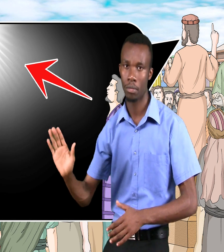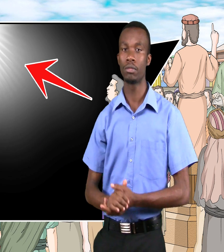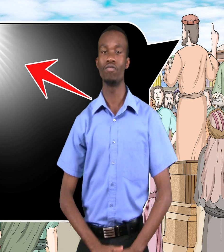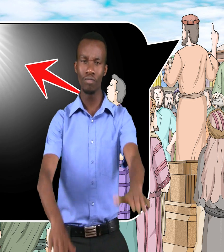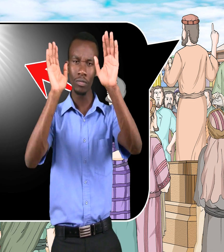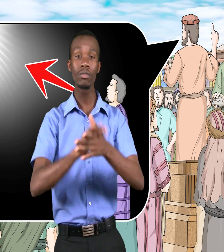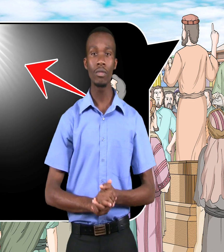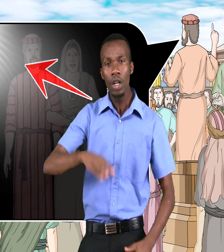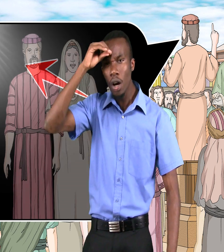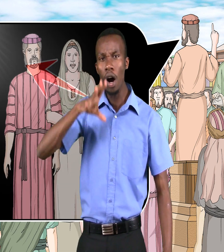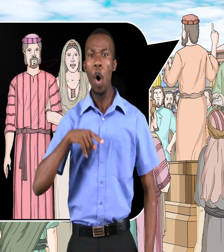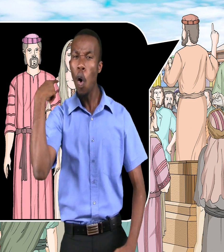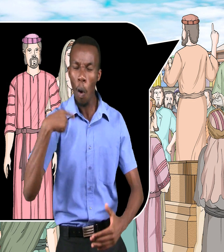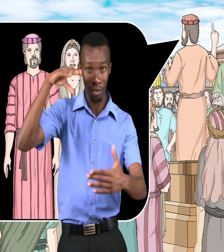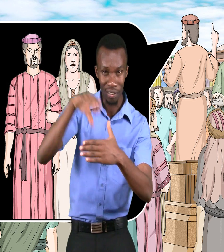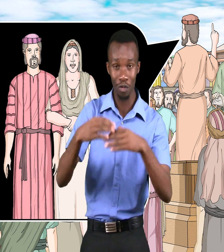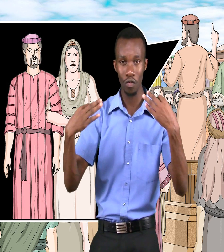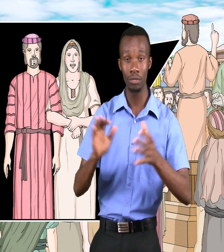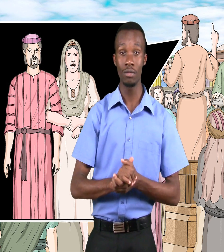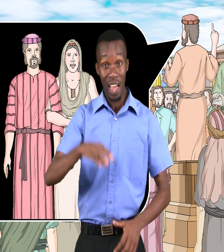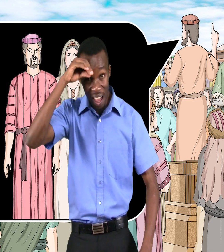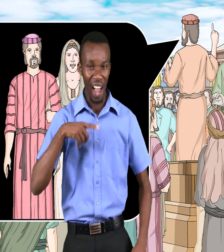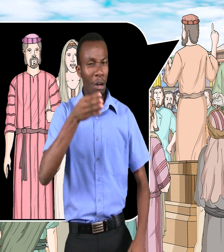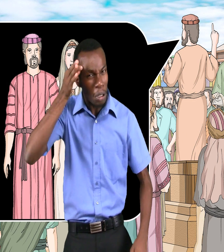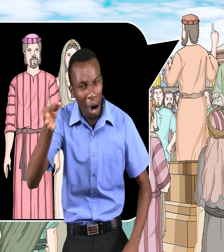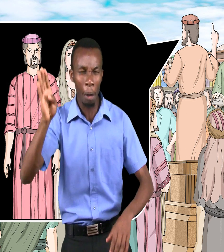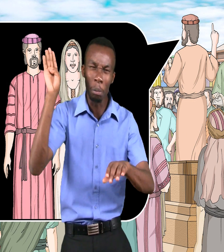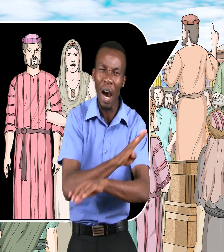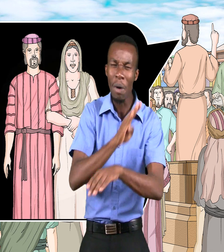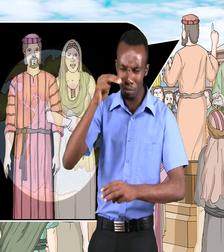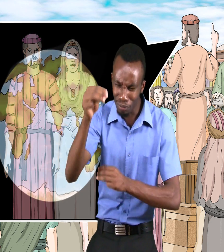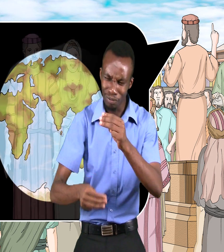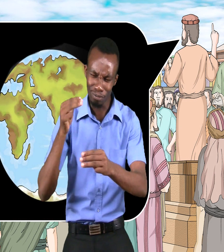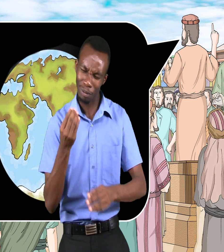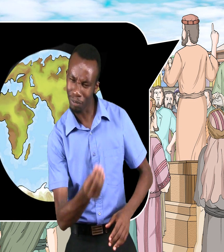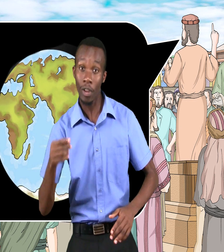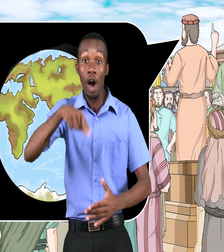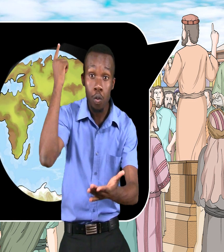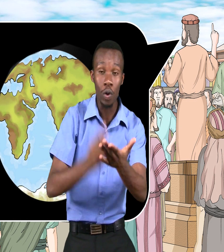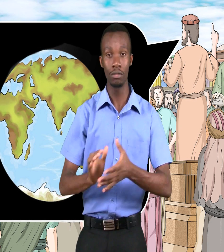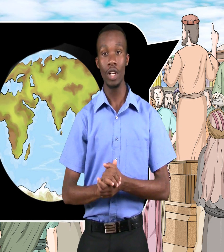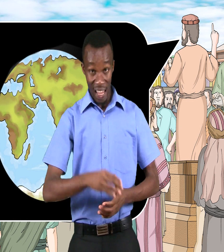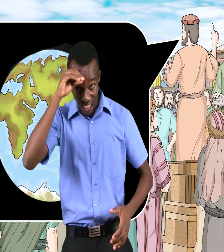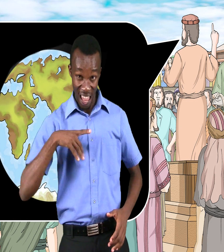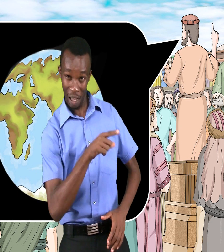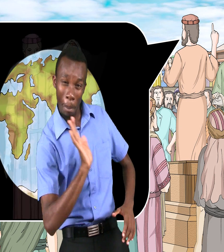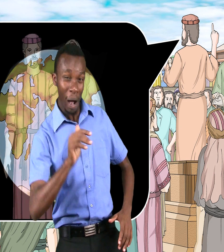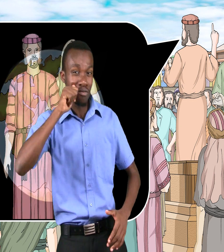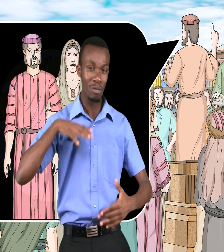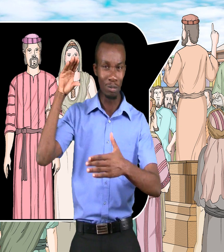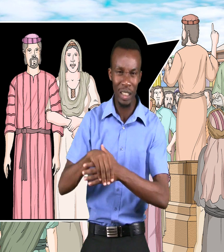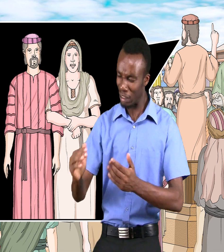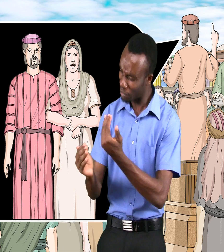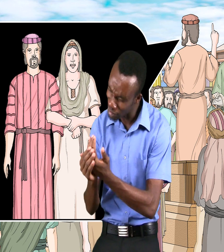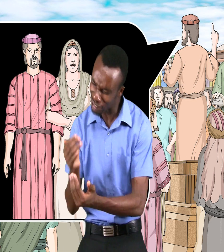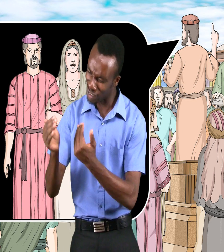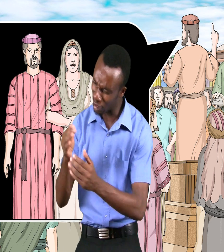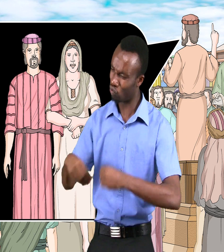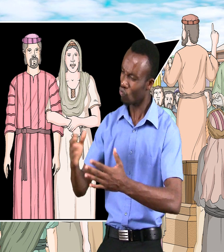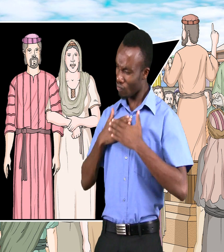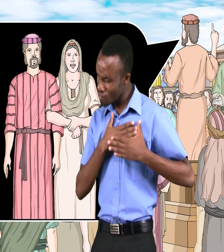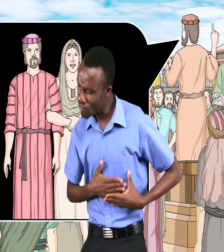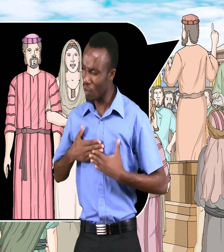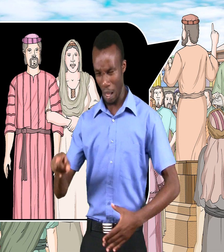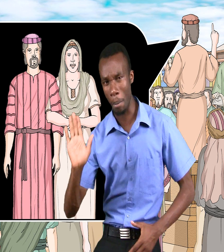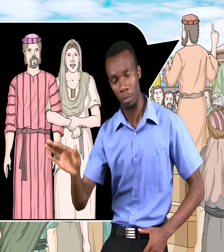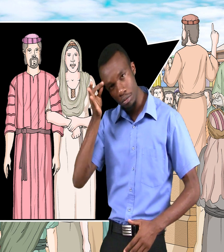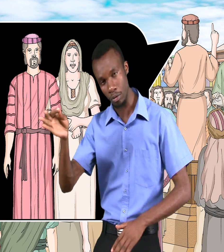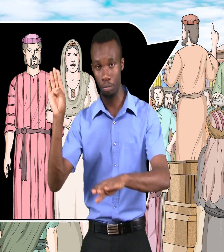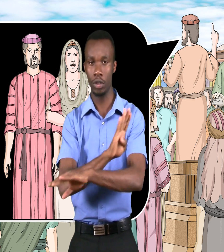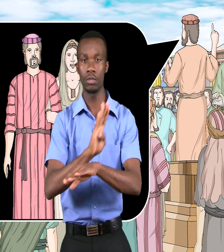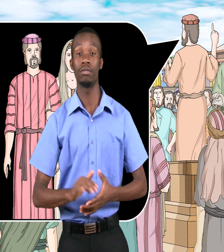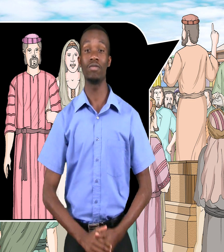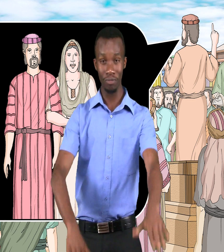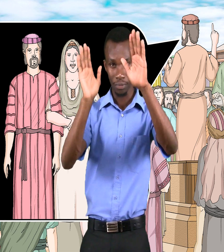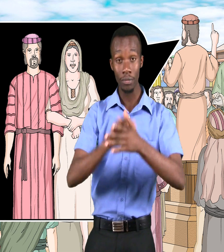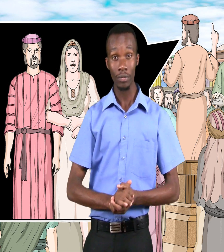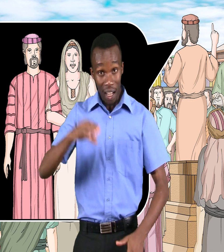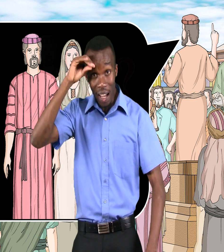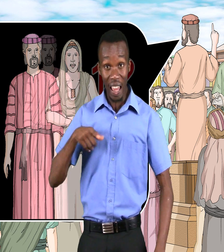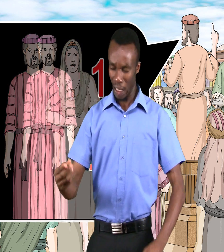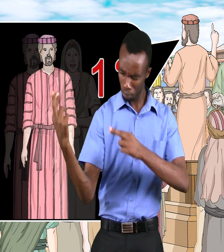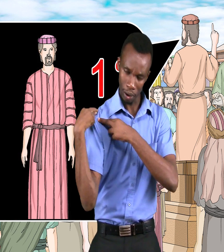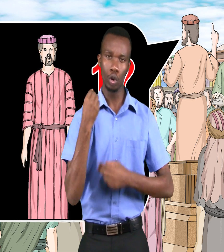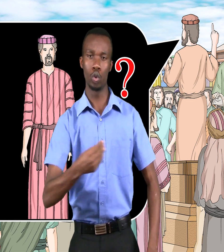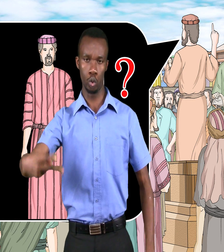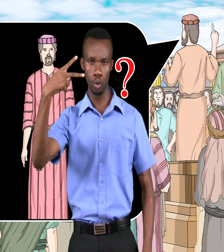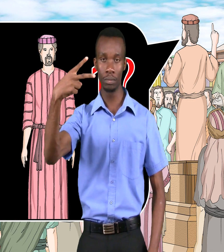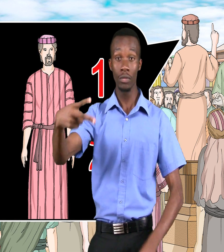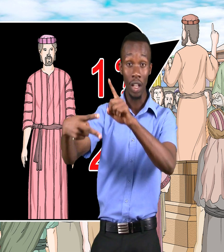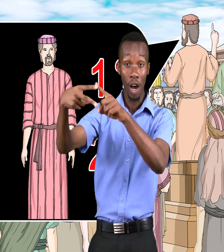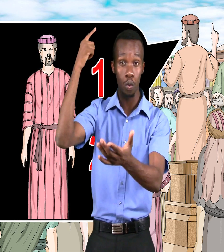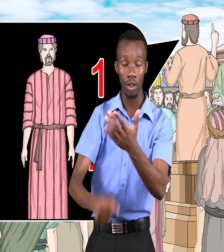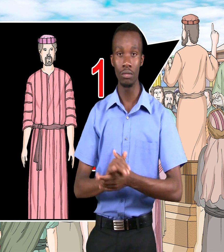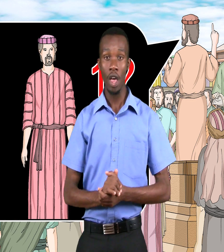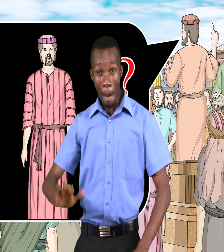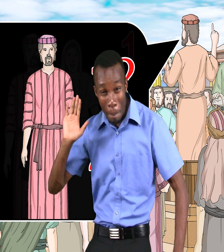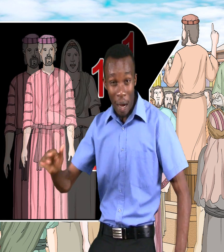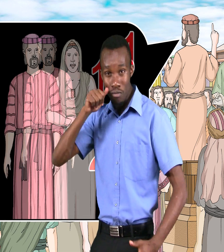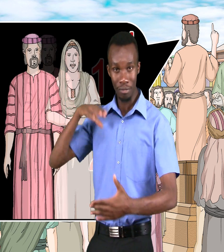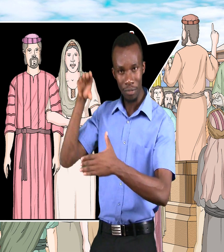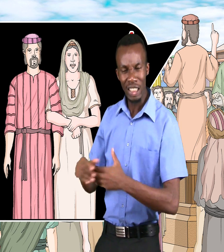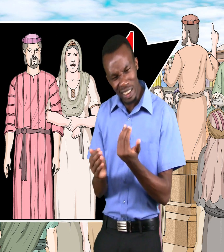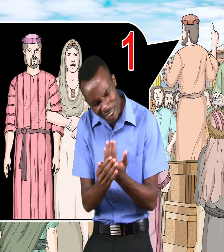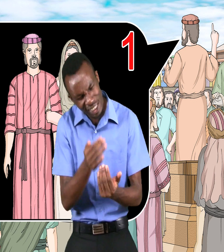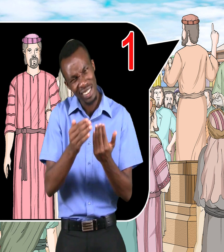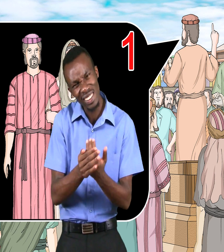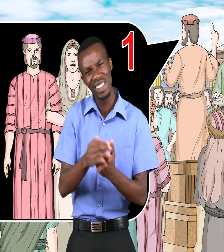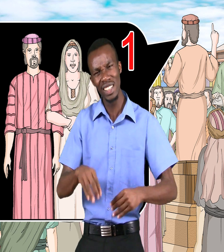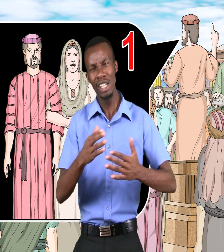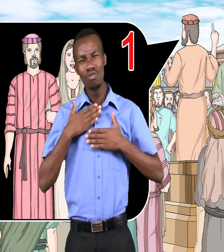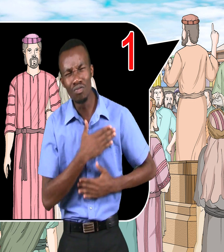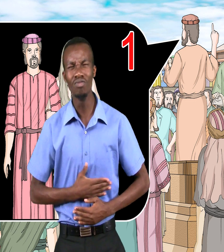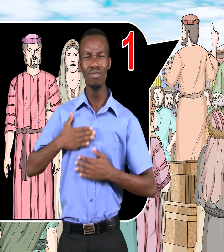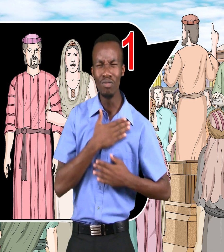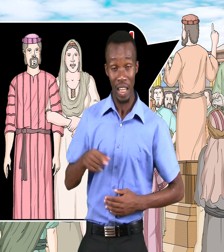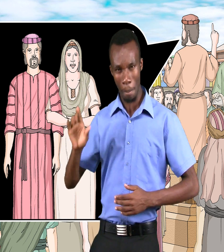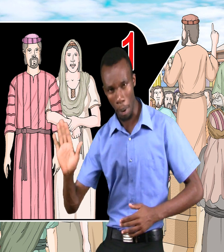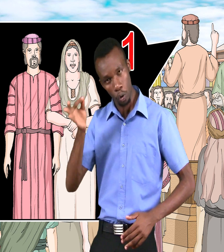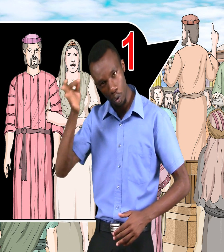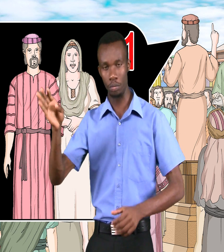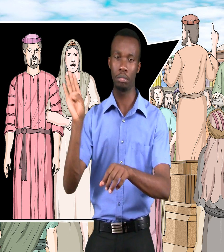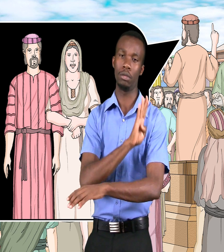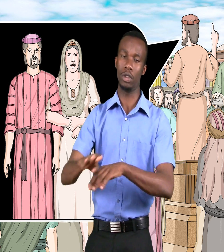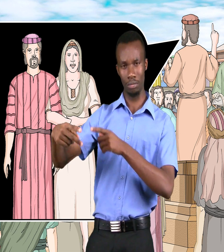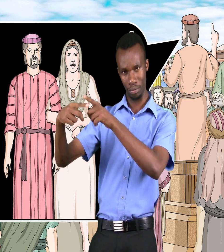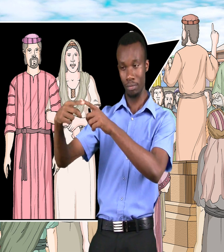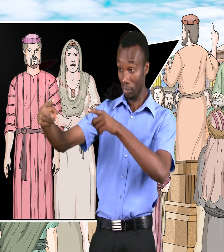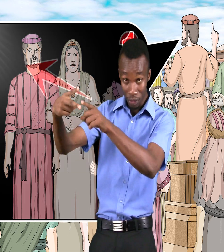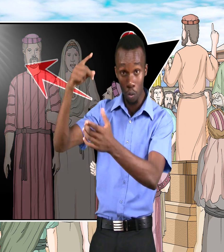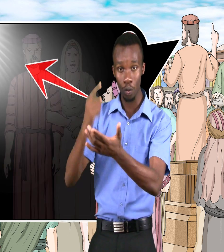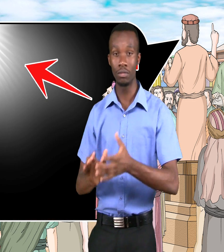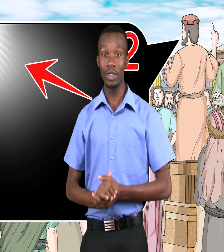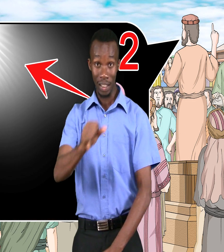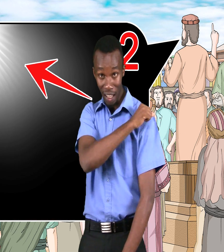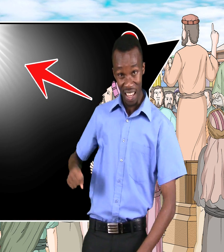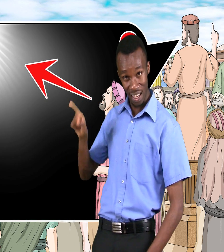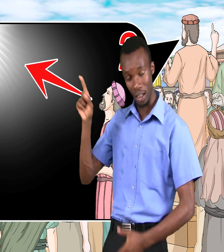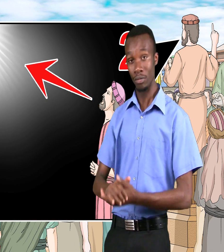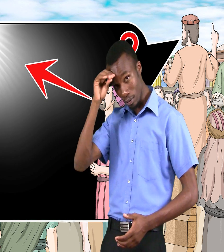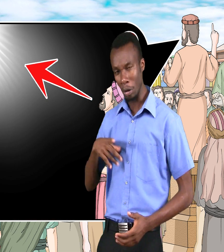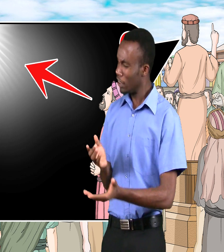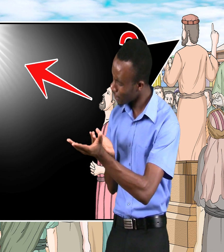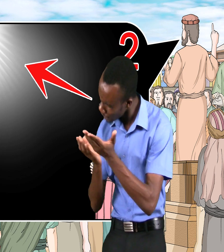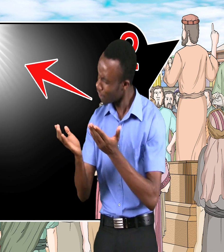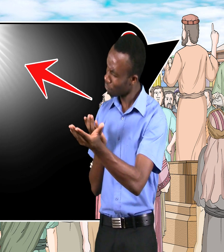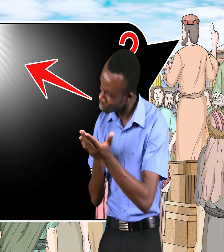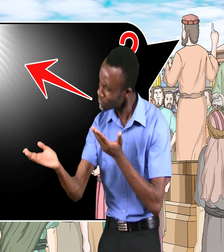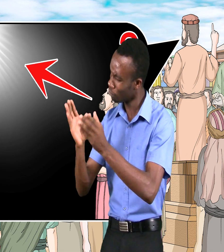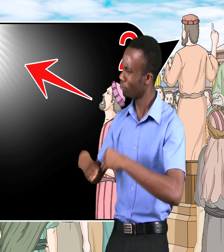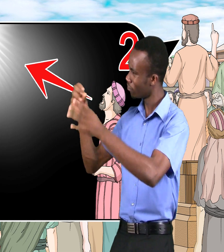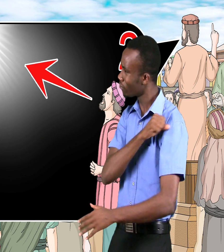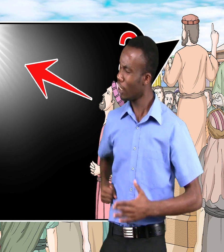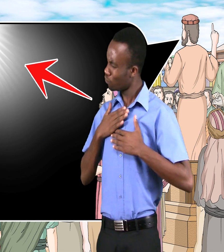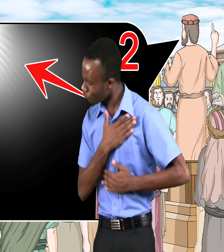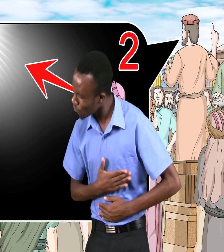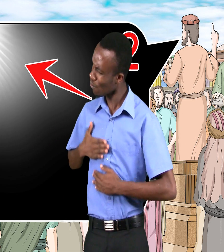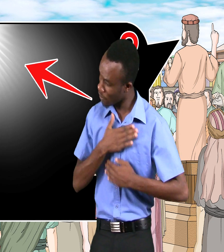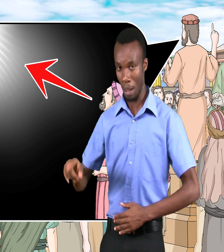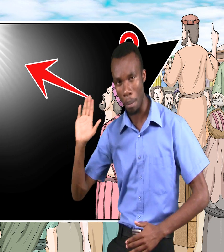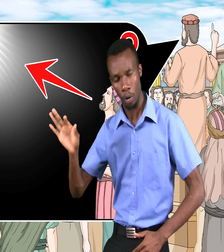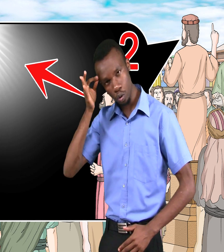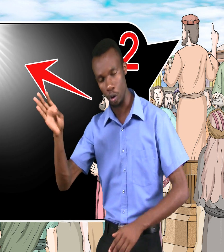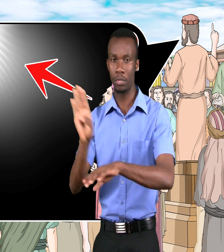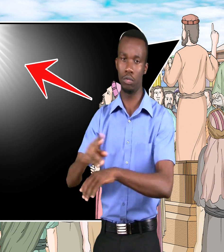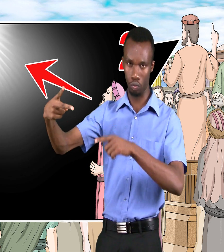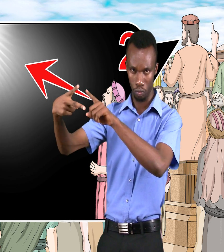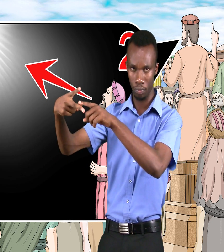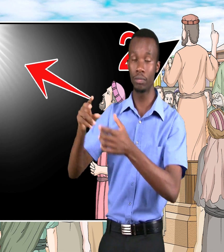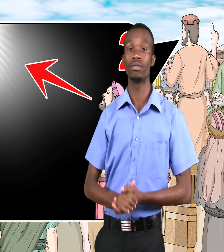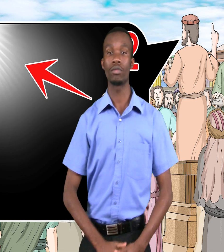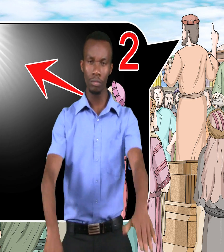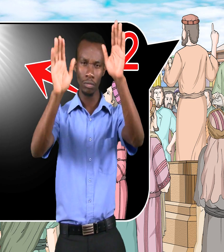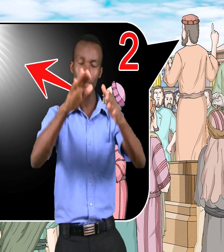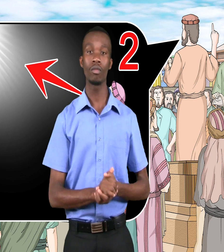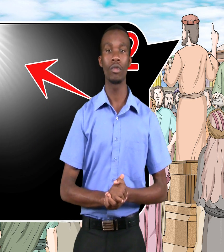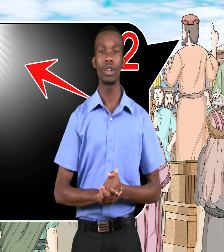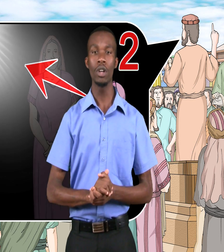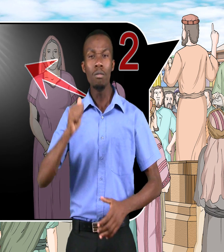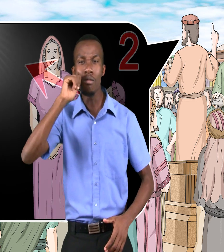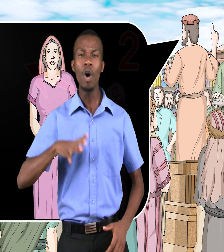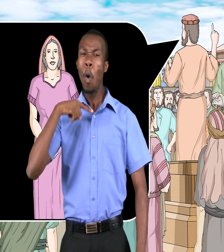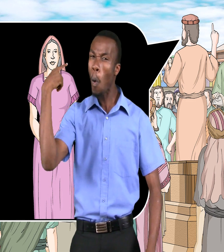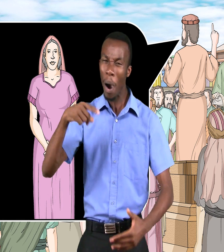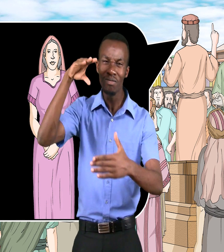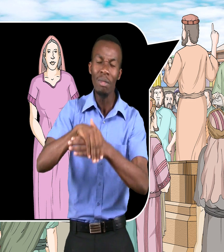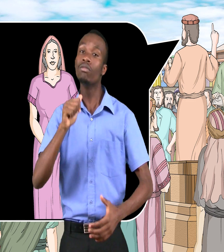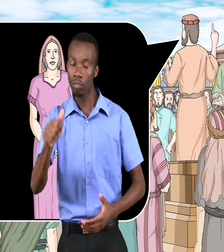But the married man is concerned about the affairs of this world, how he can please his wife, and his interests are divided.